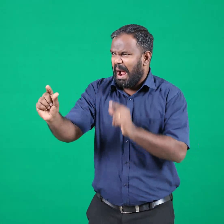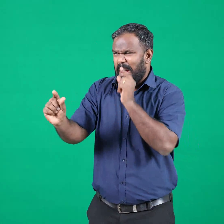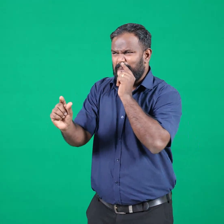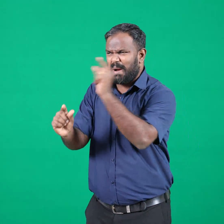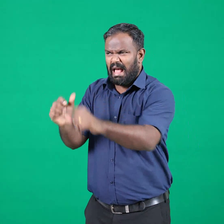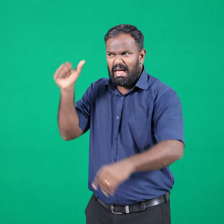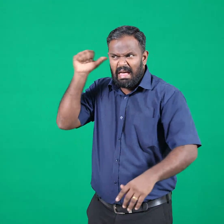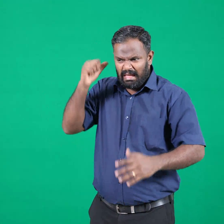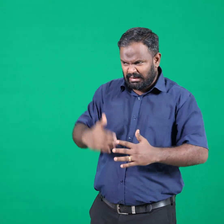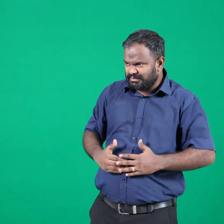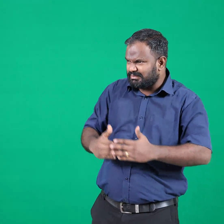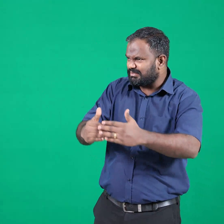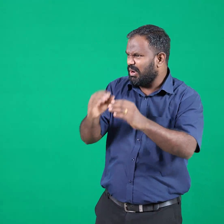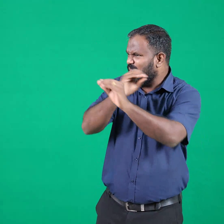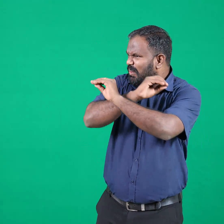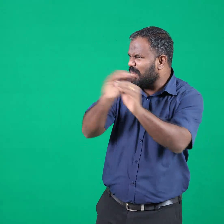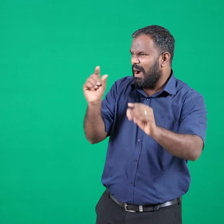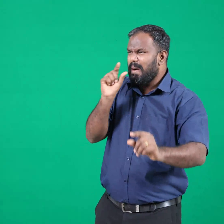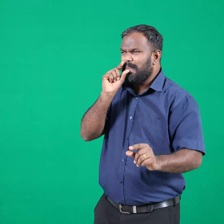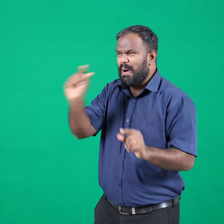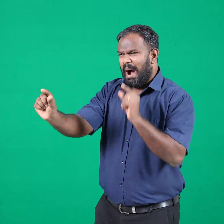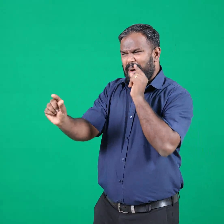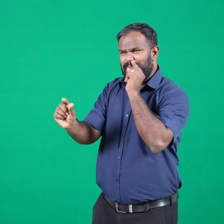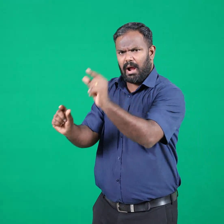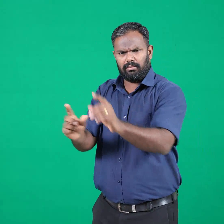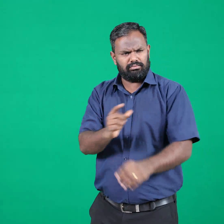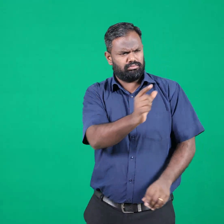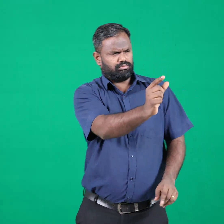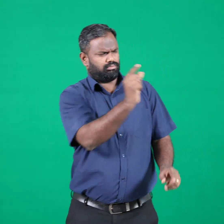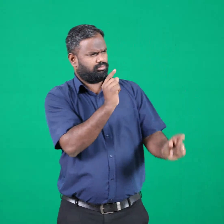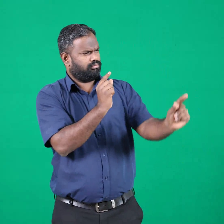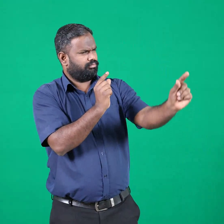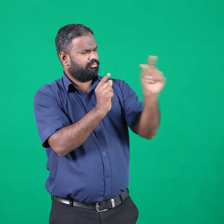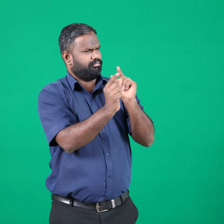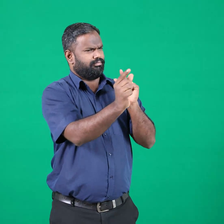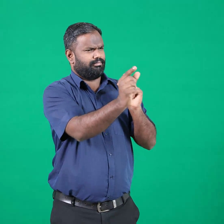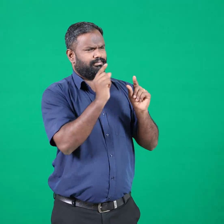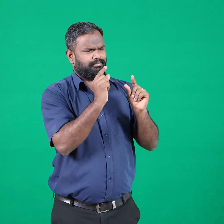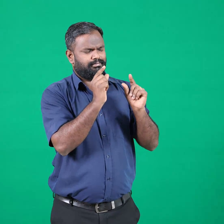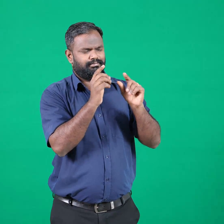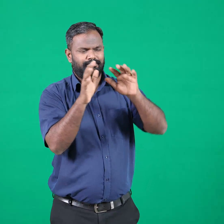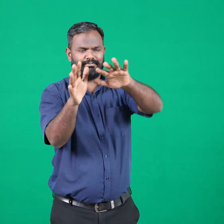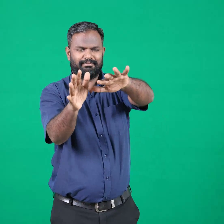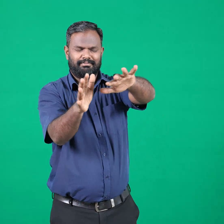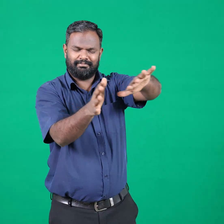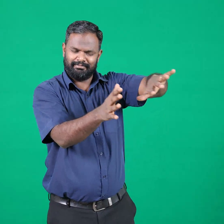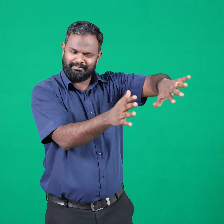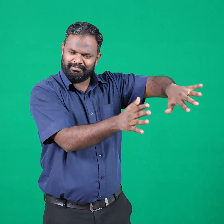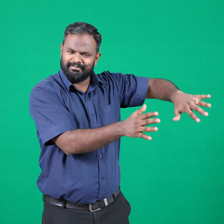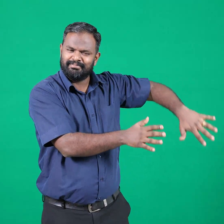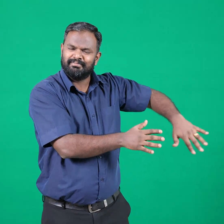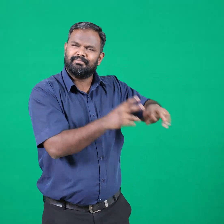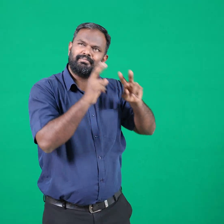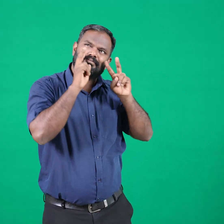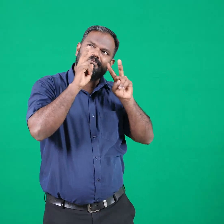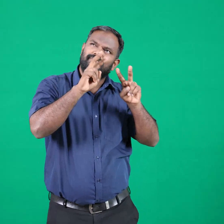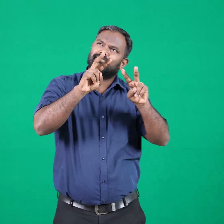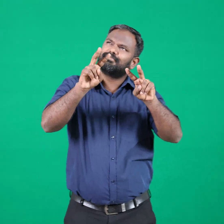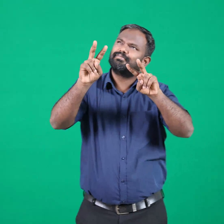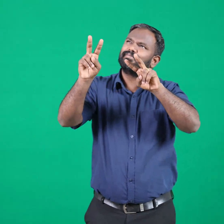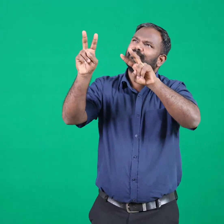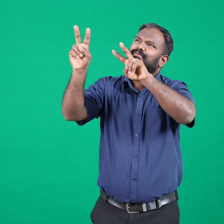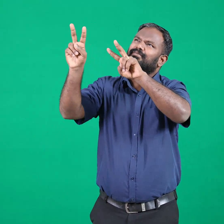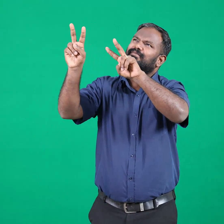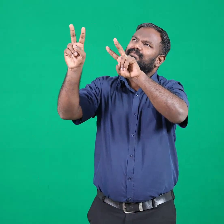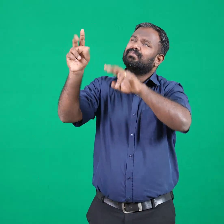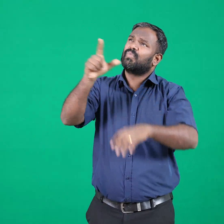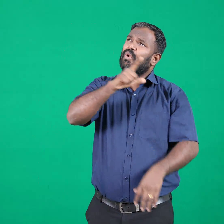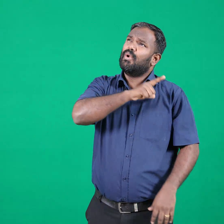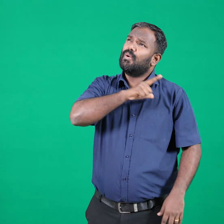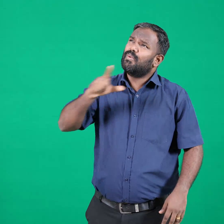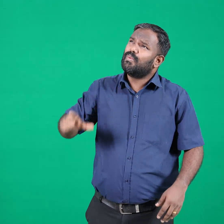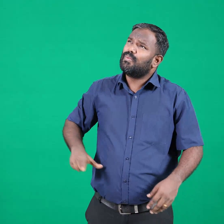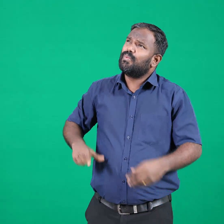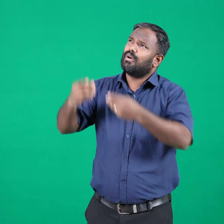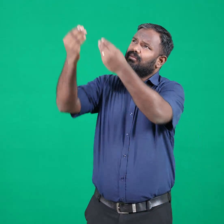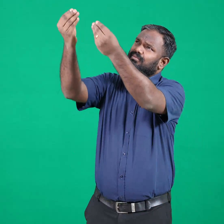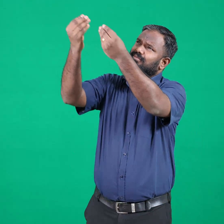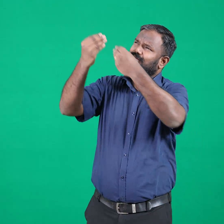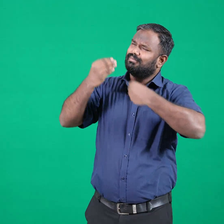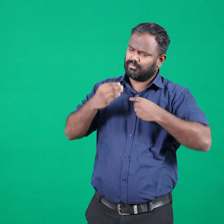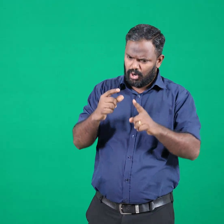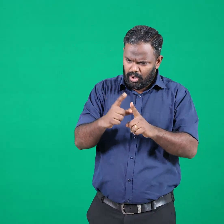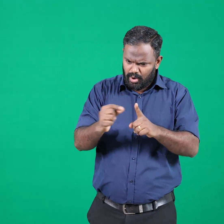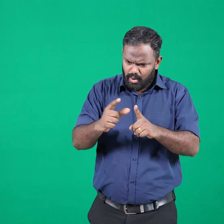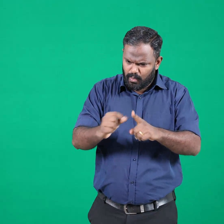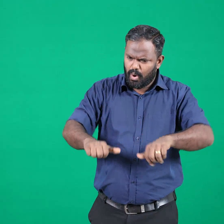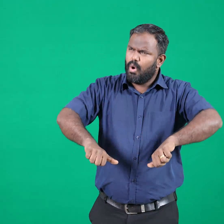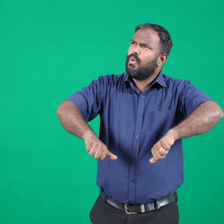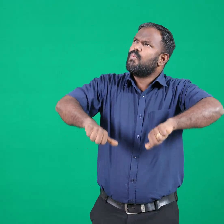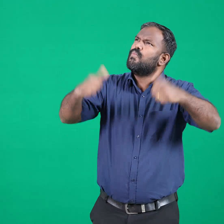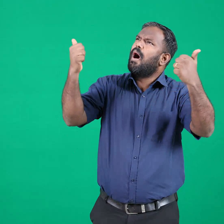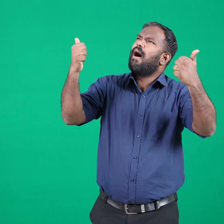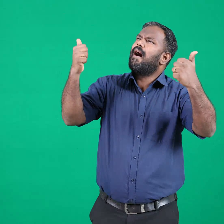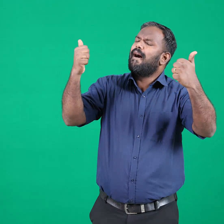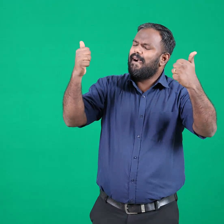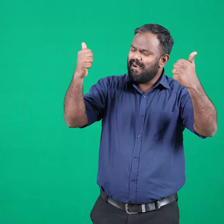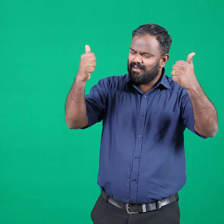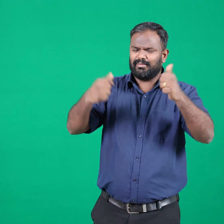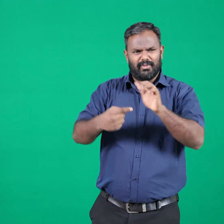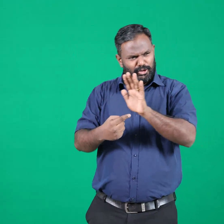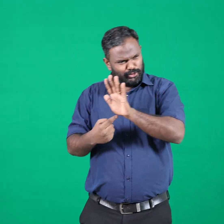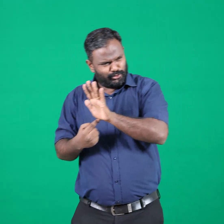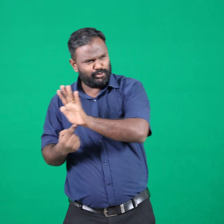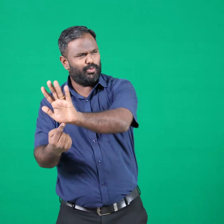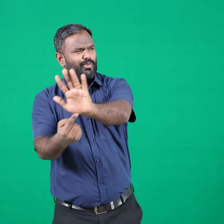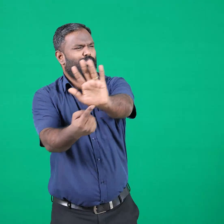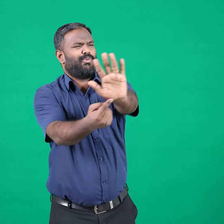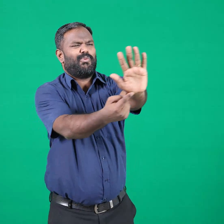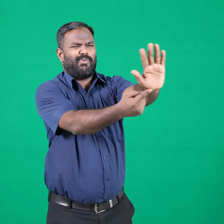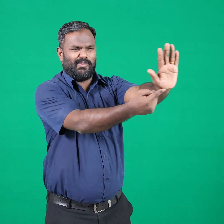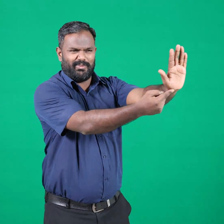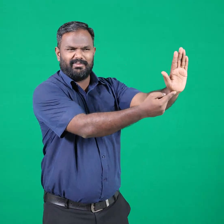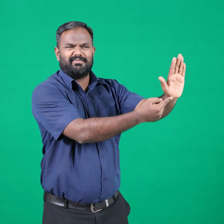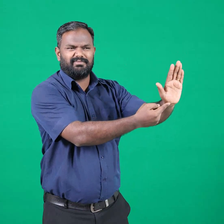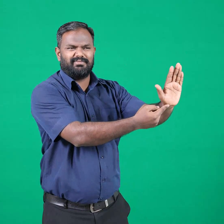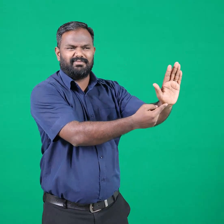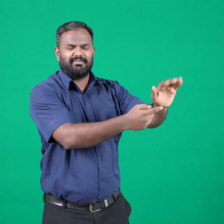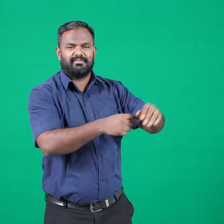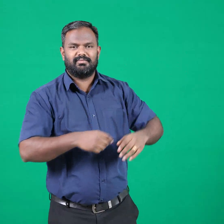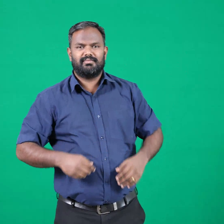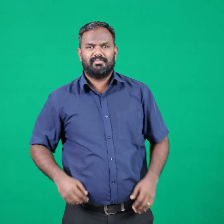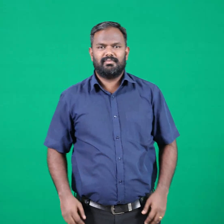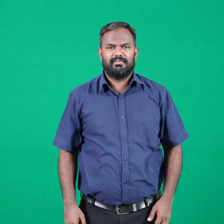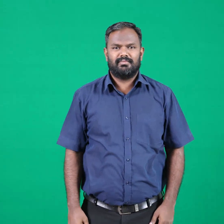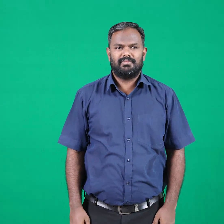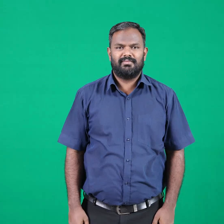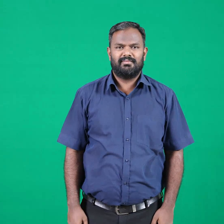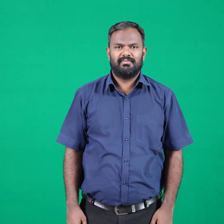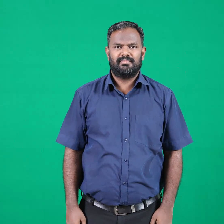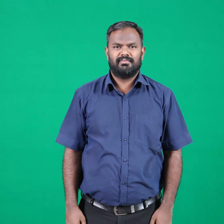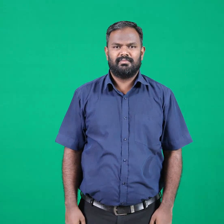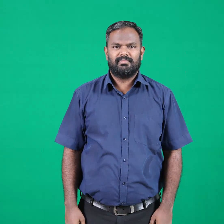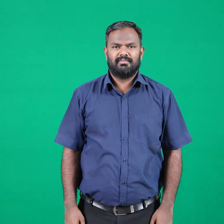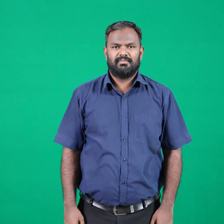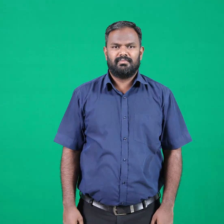In these days He has shown me favor and taken away my disgrace among the people."